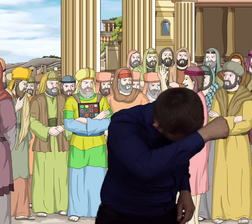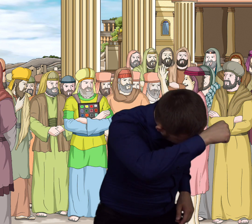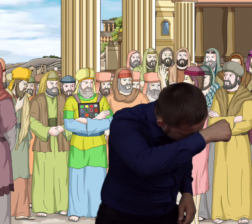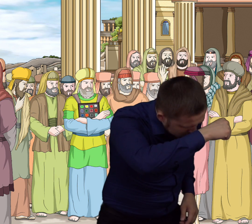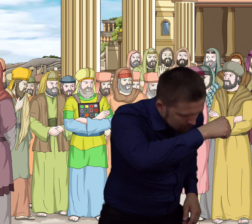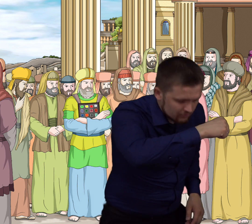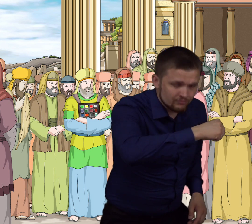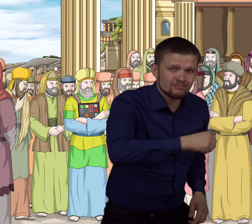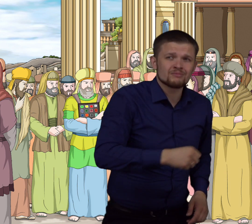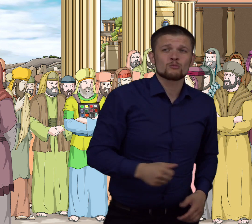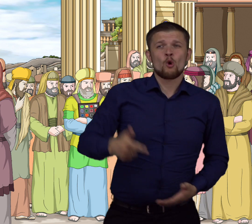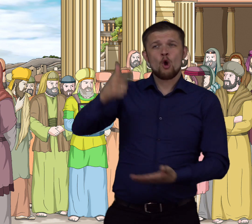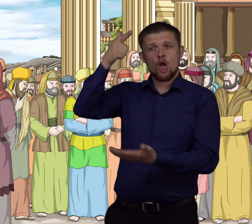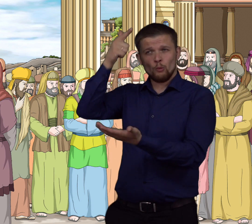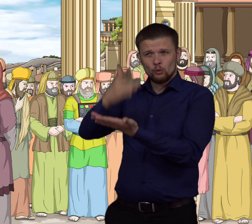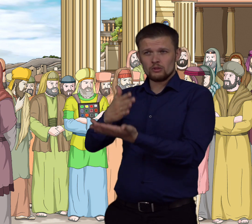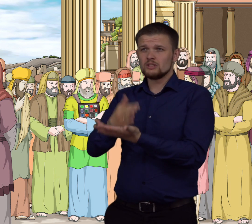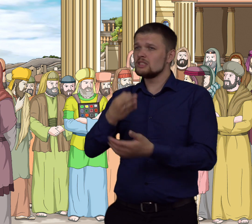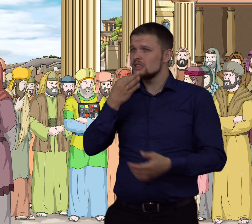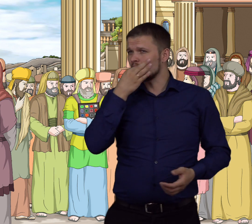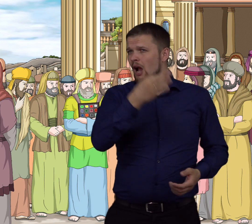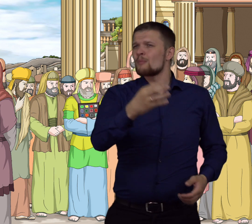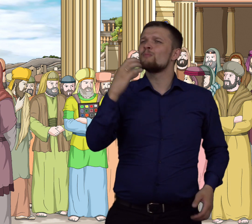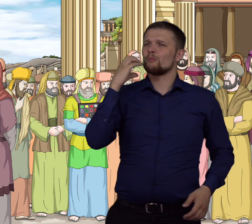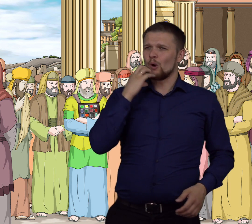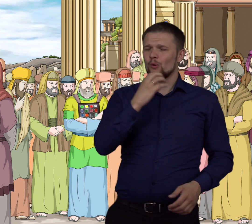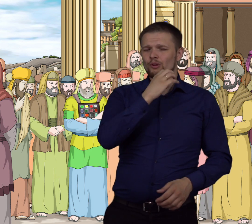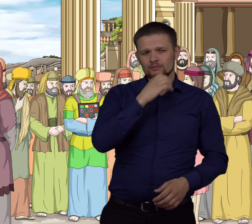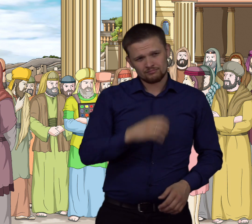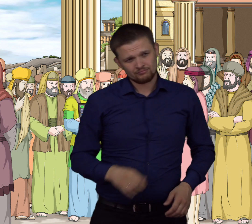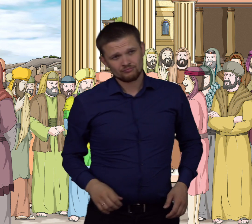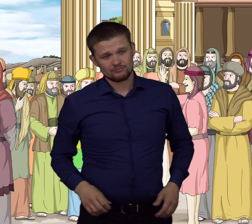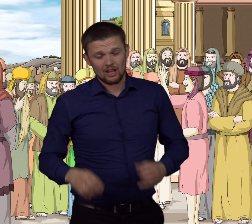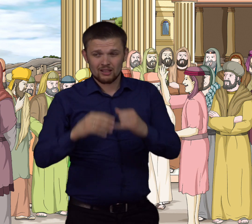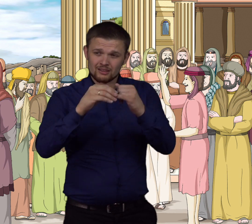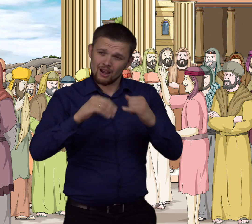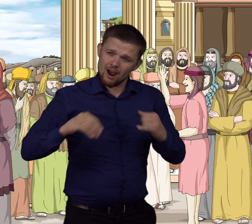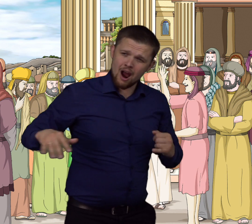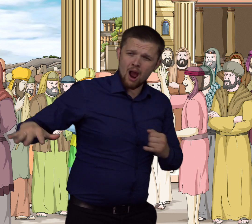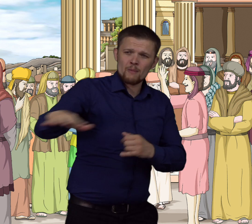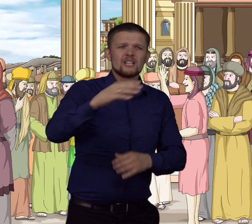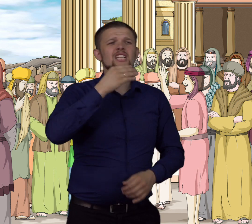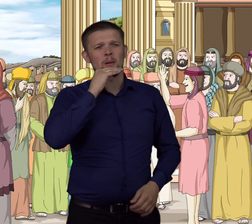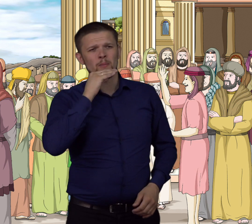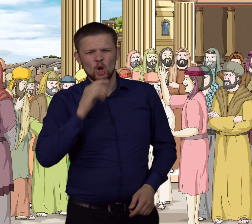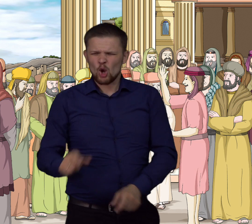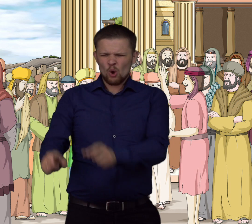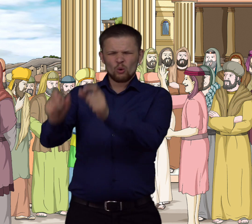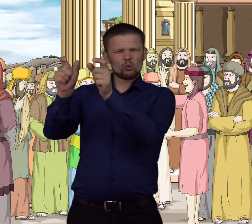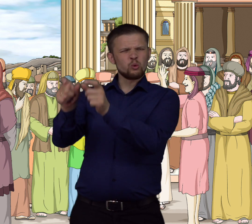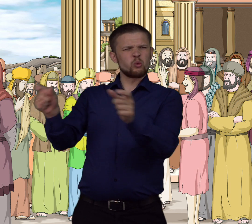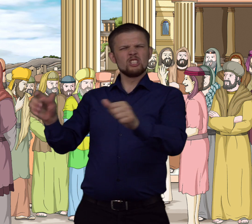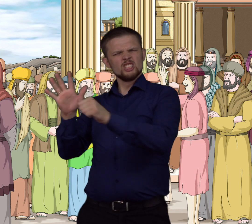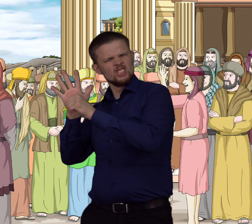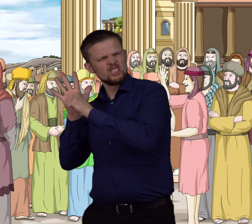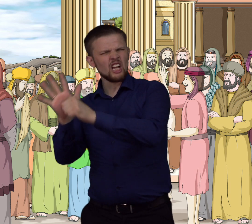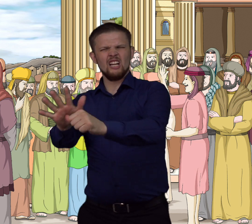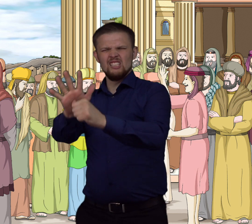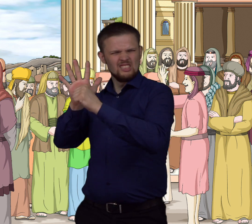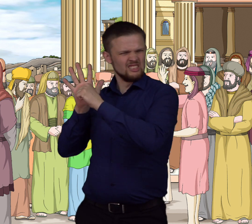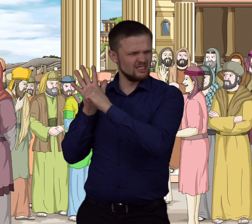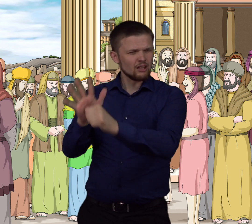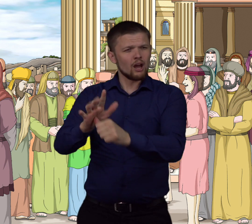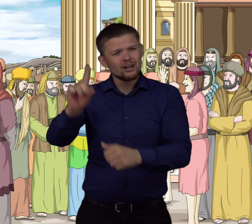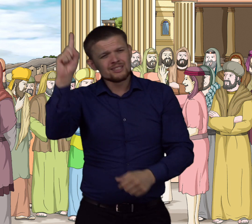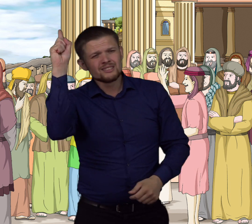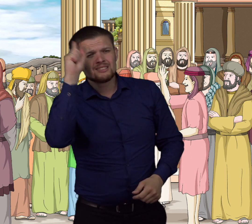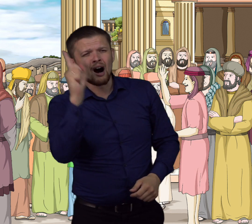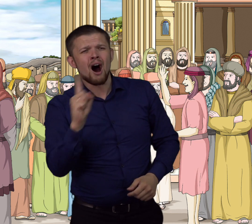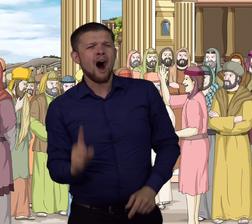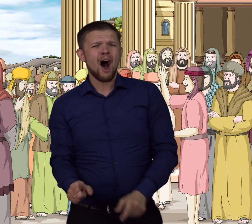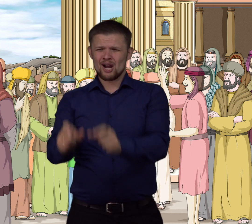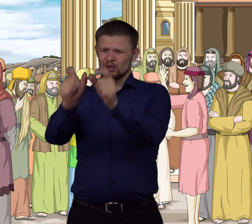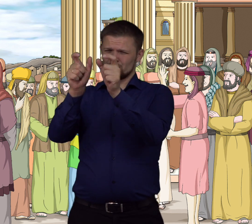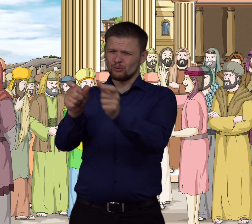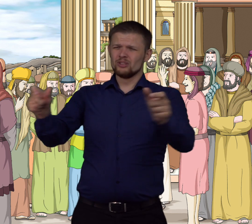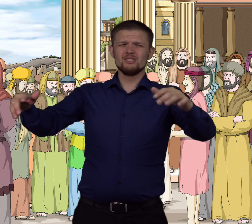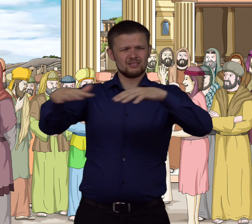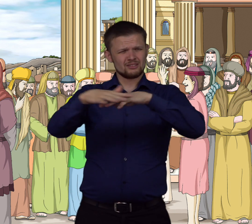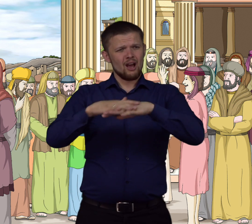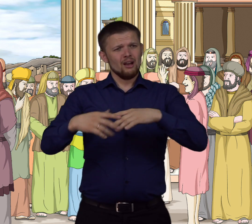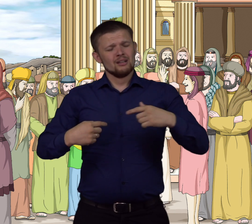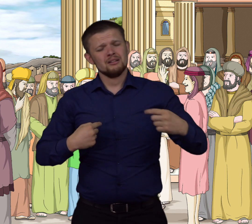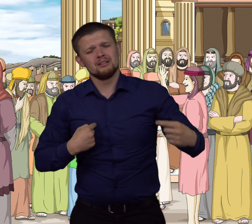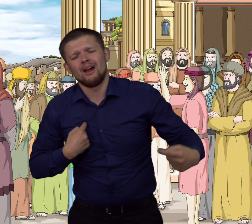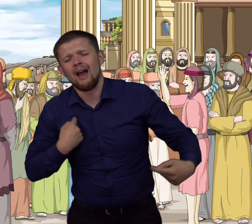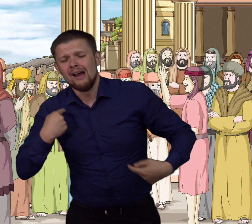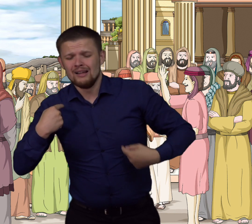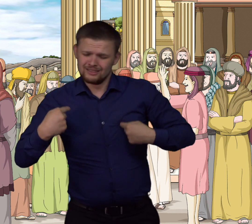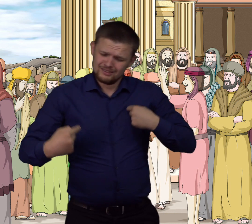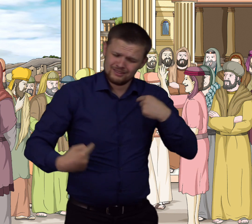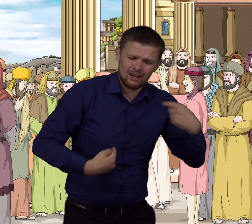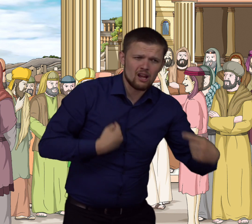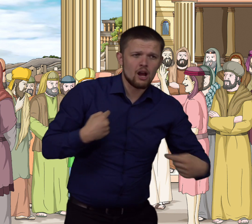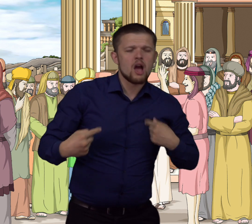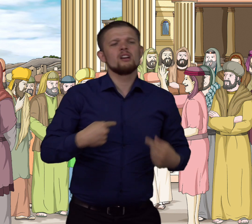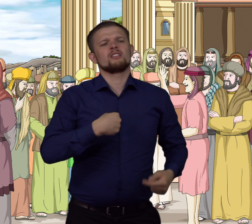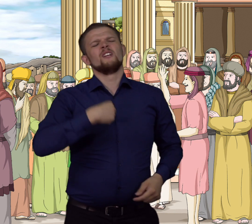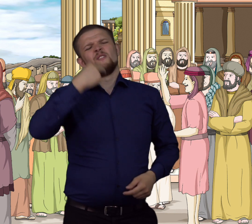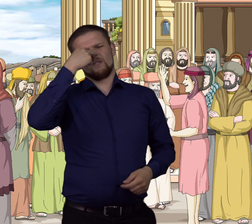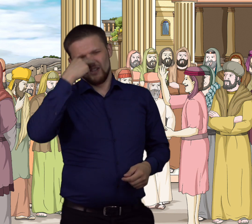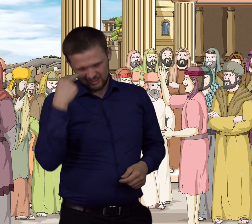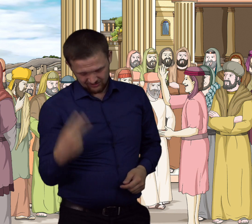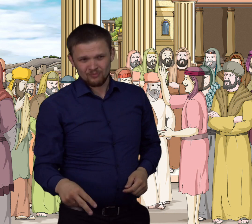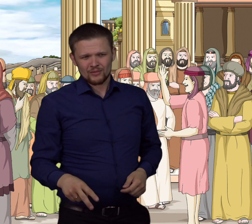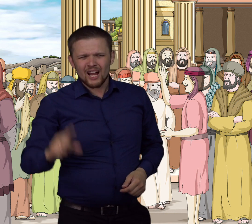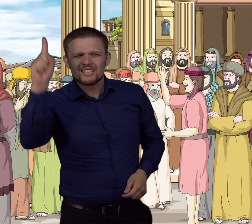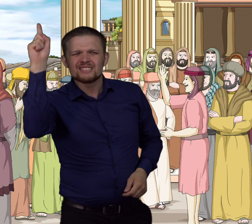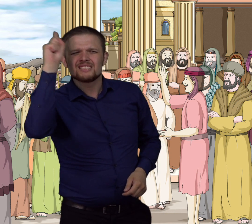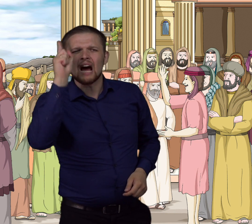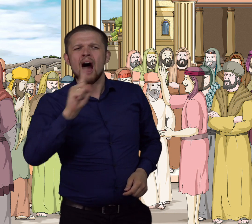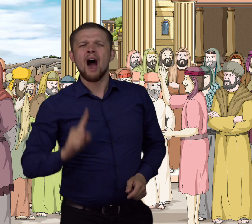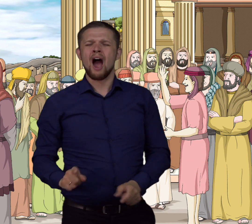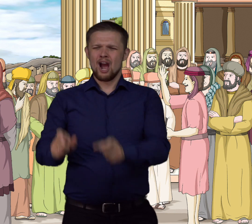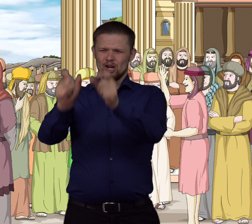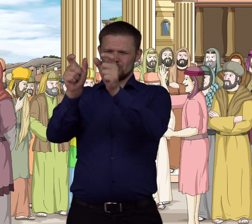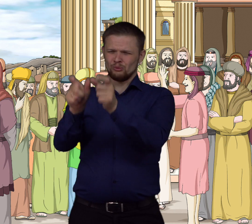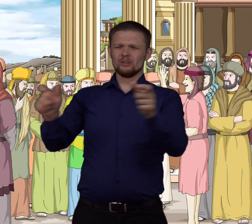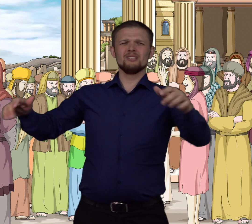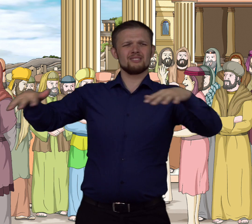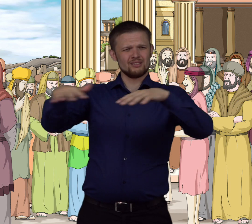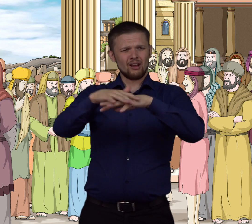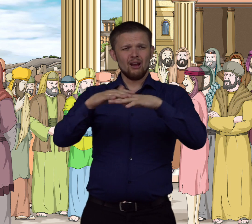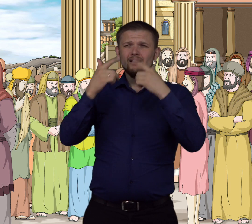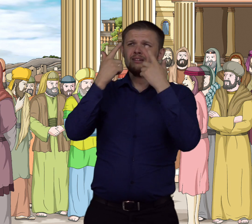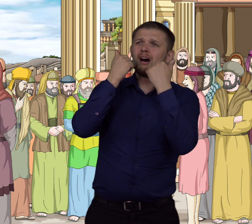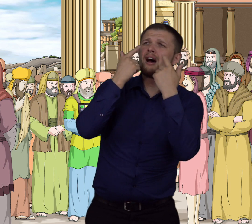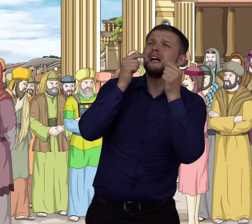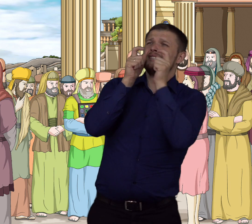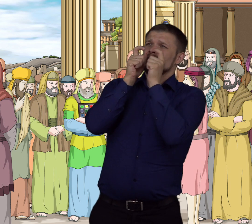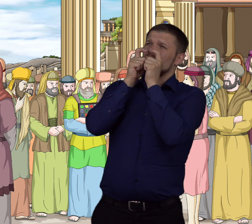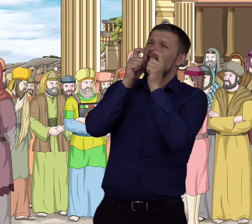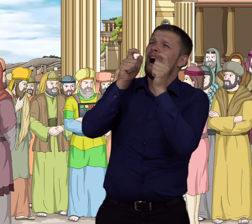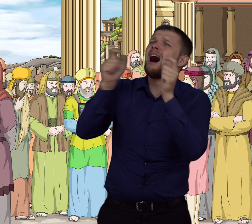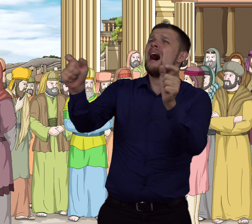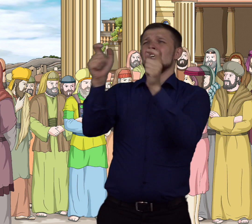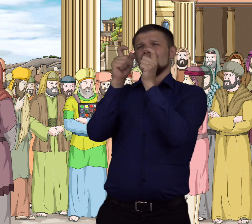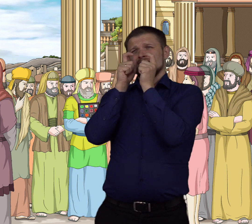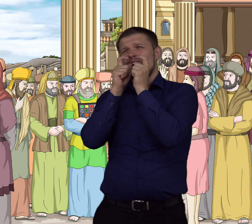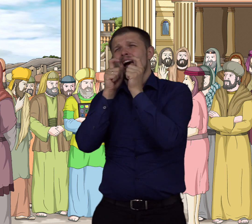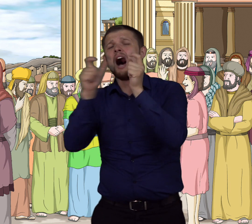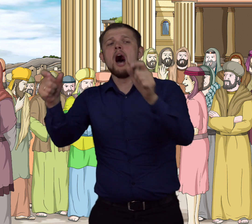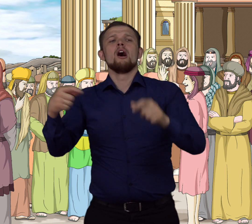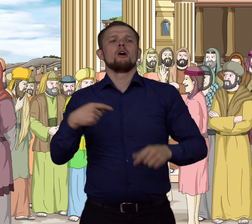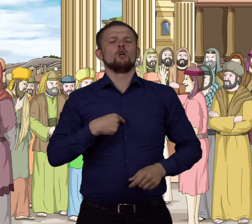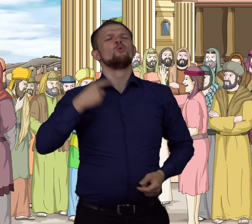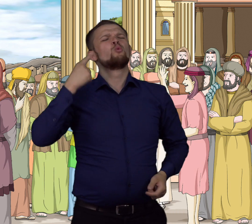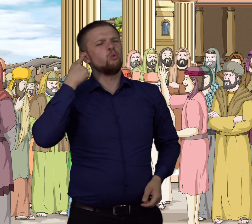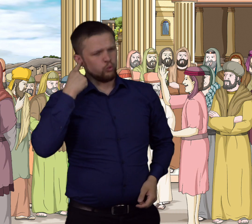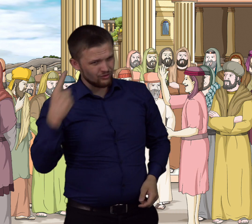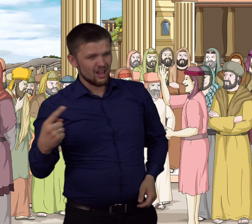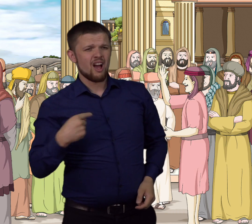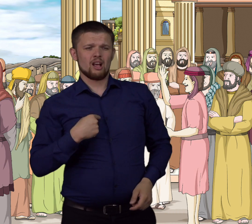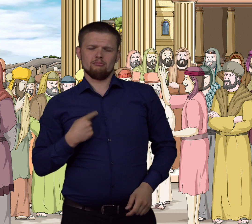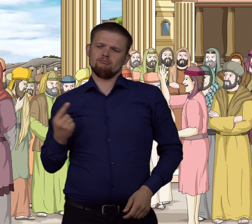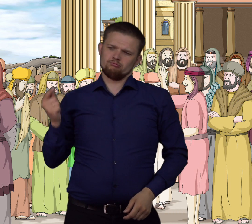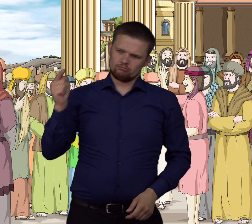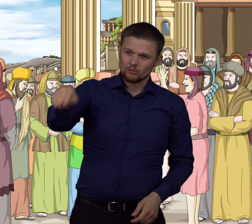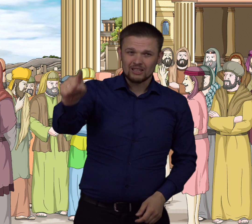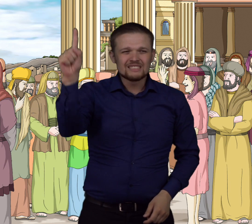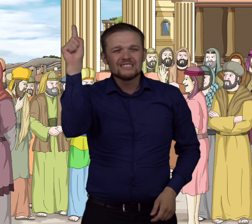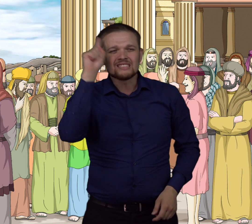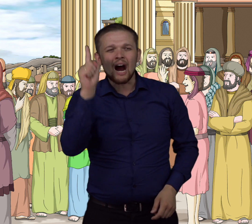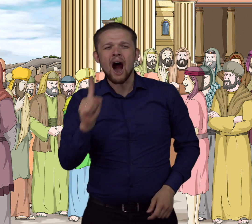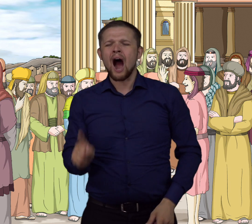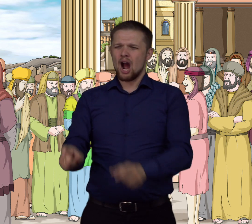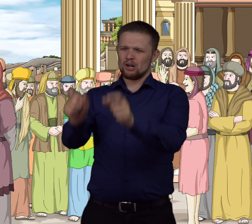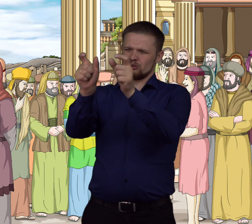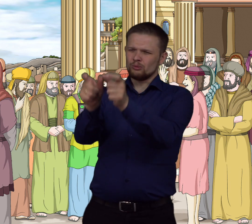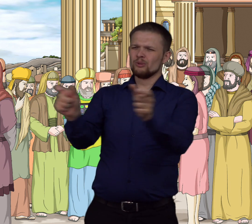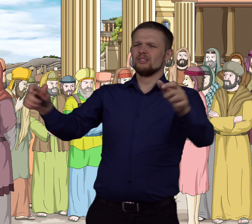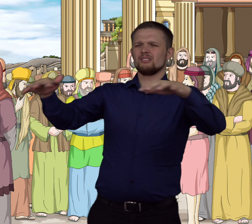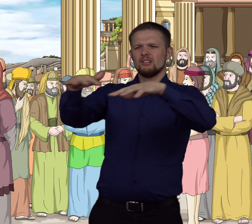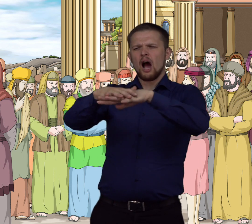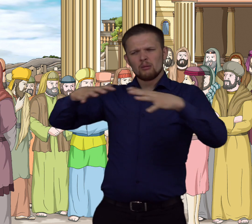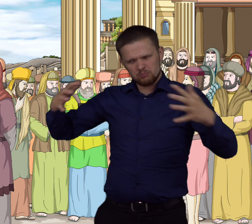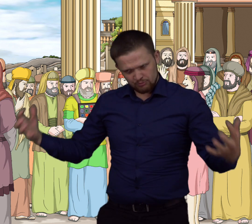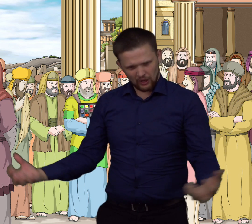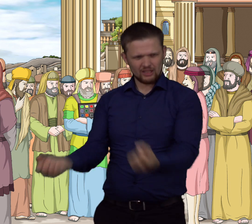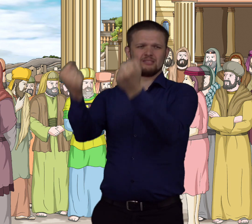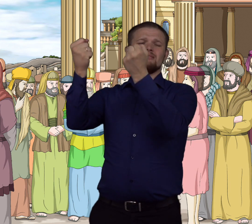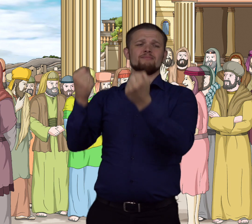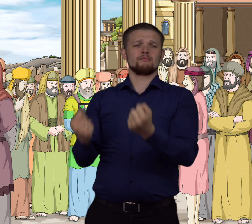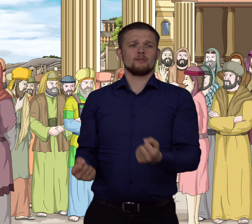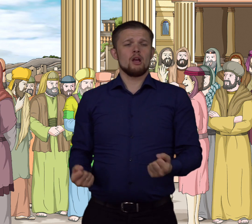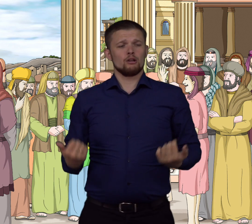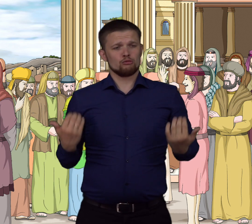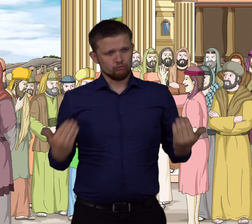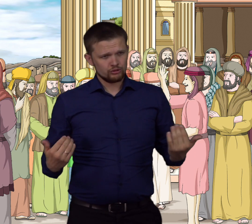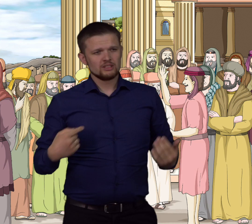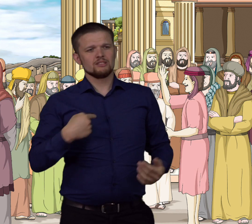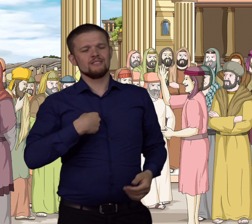Moses trembled with fear and did not dare to look. Then the Lord said to him, ‘Take off your sandals, for the place where you are standing is holy ground.